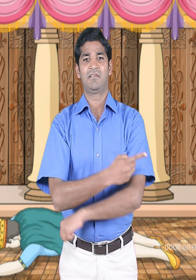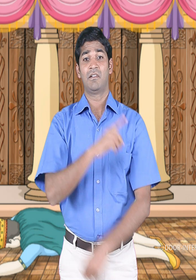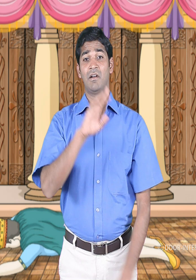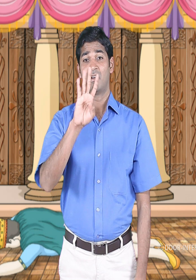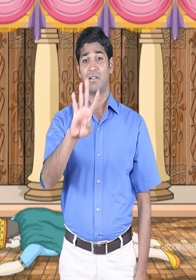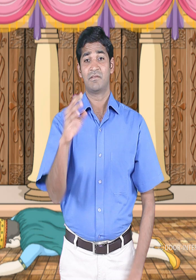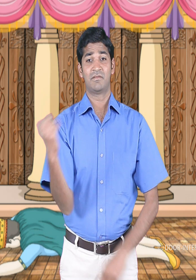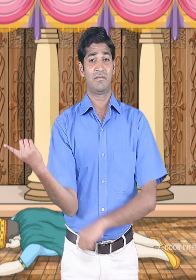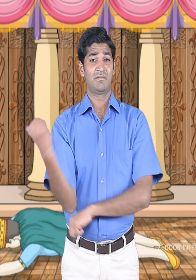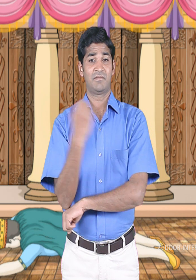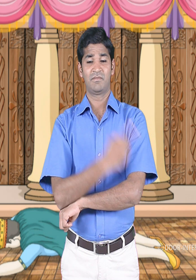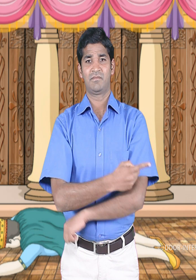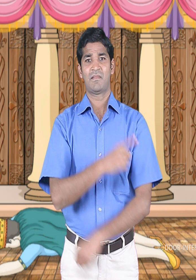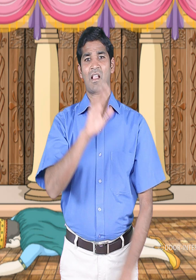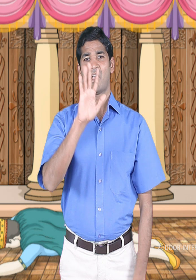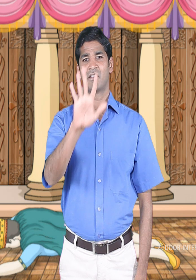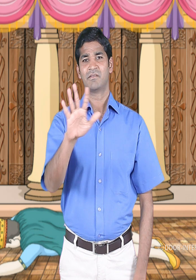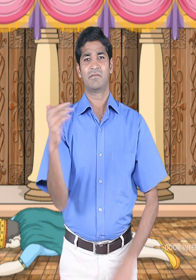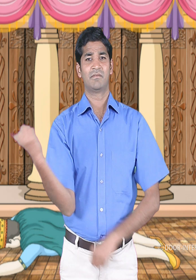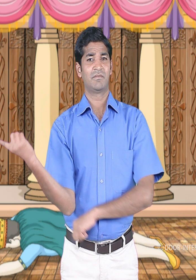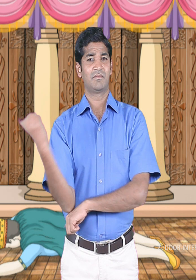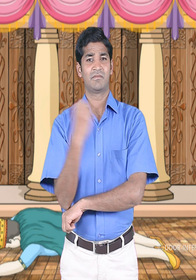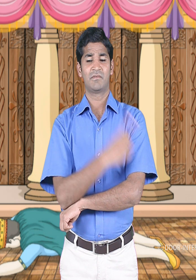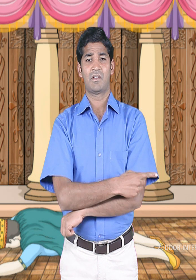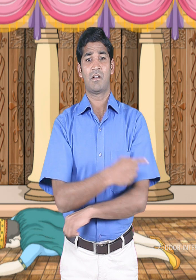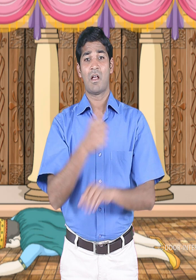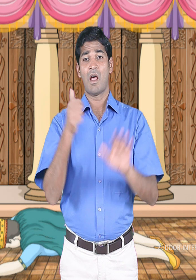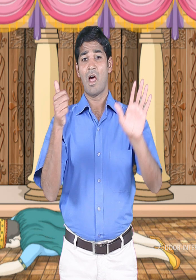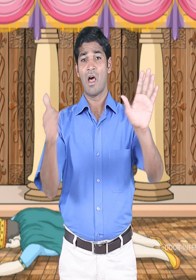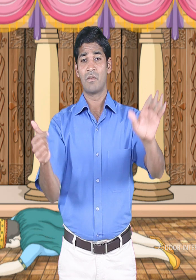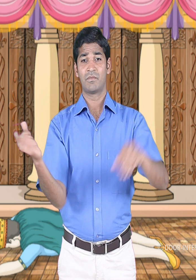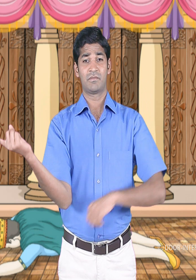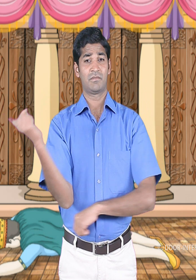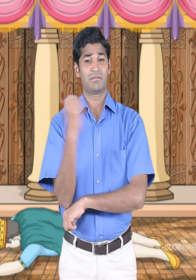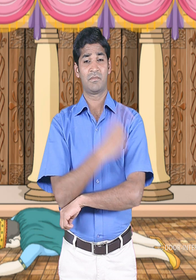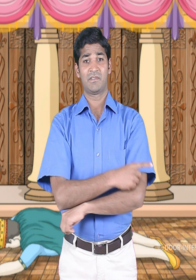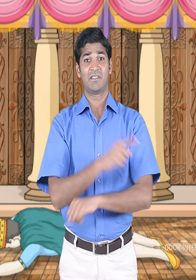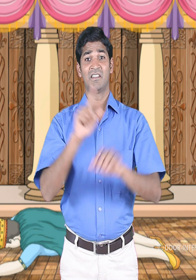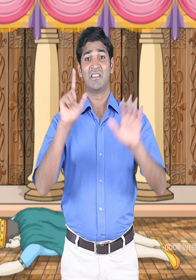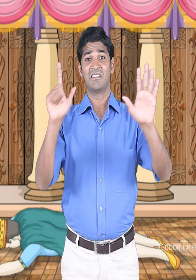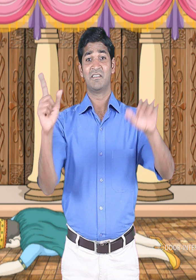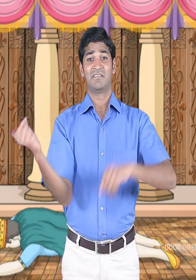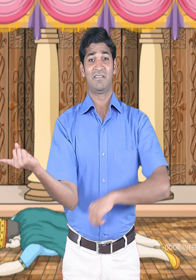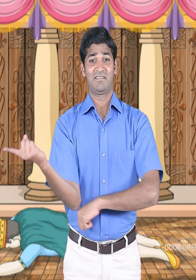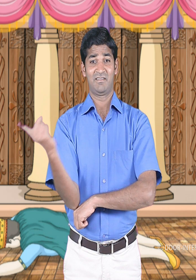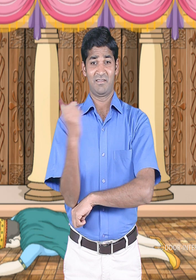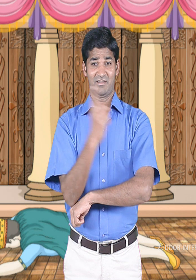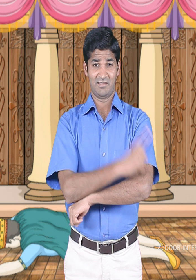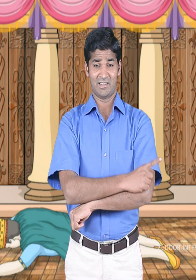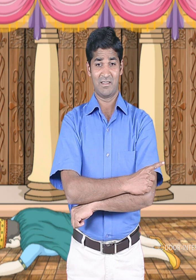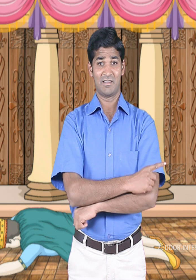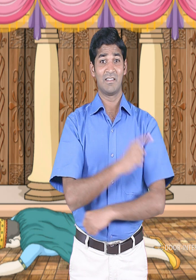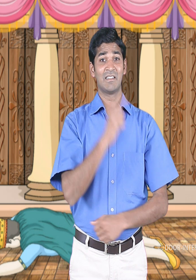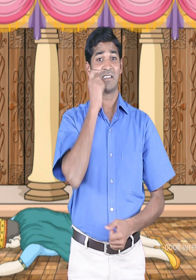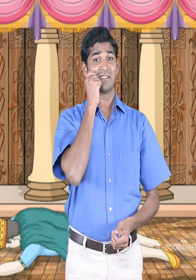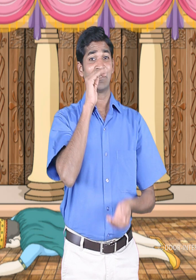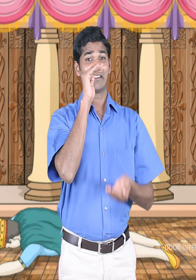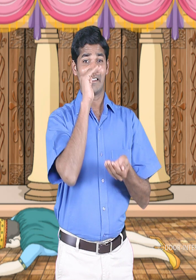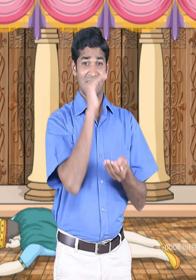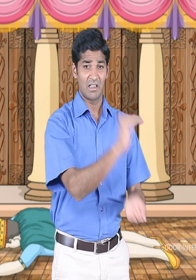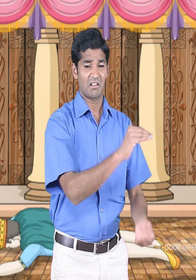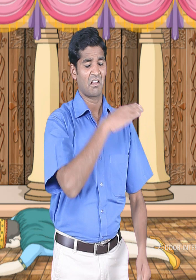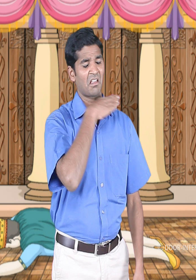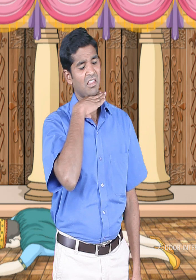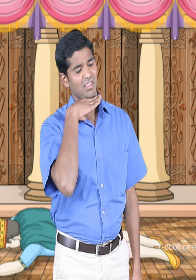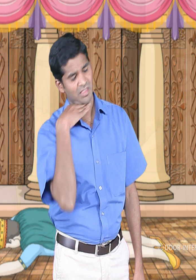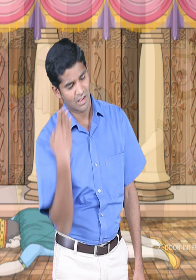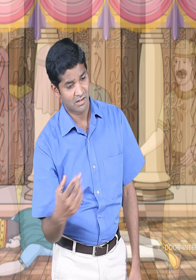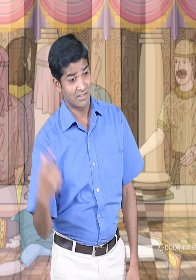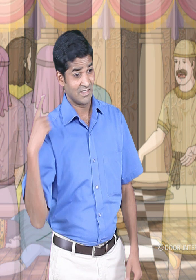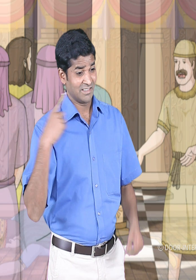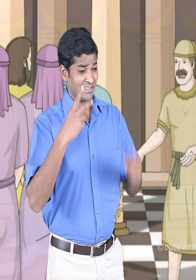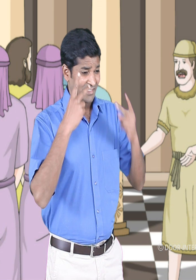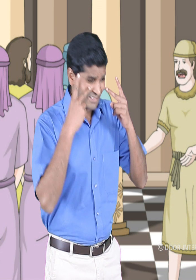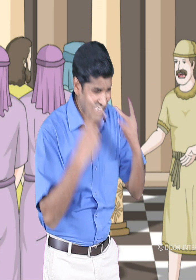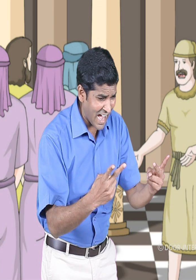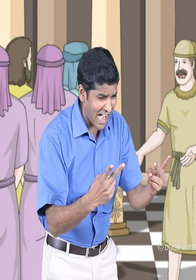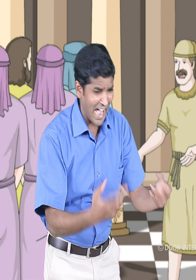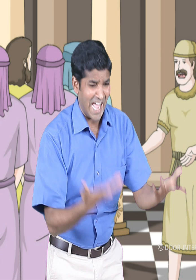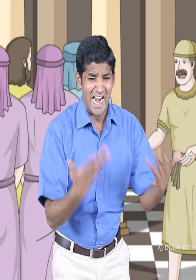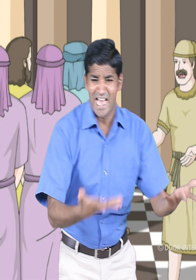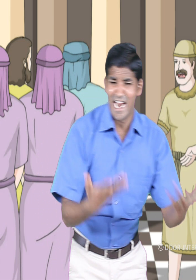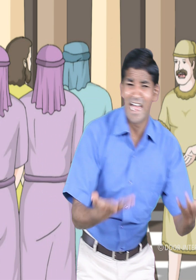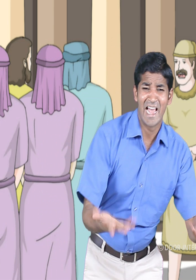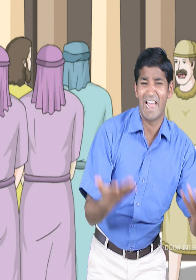On the seventh day the child died.